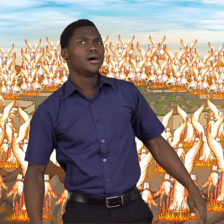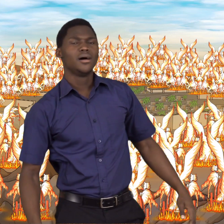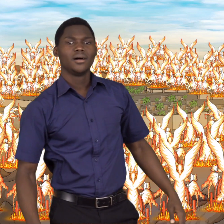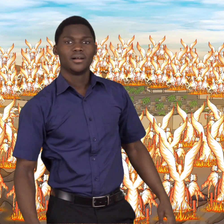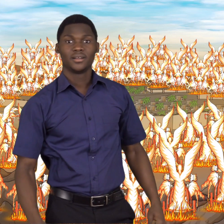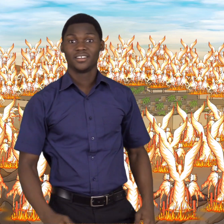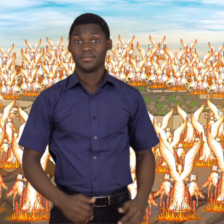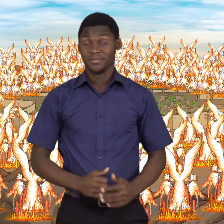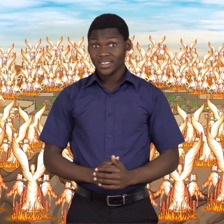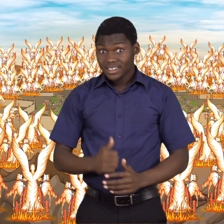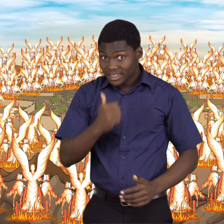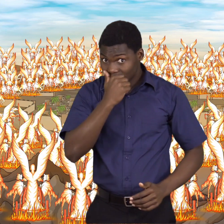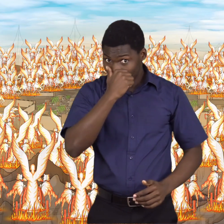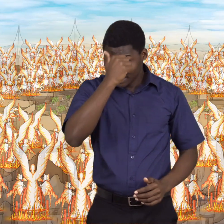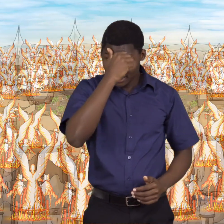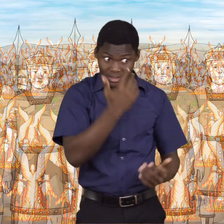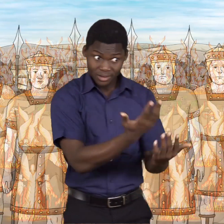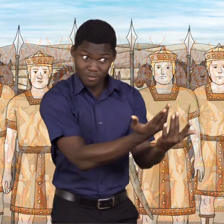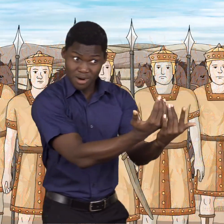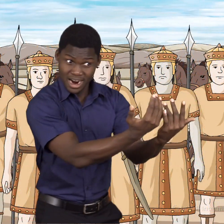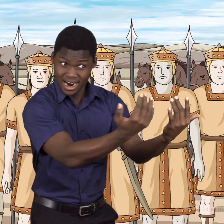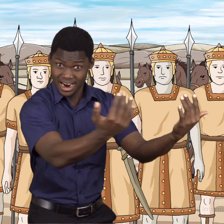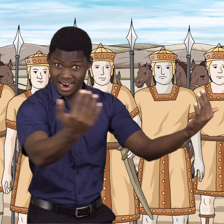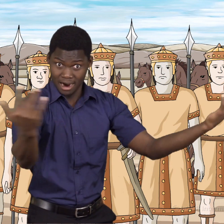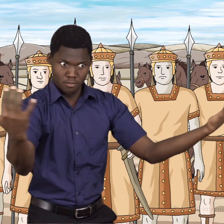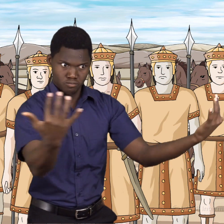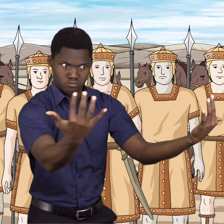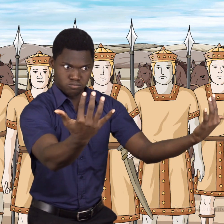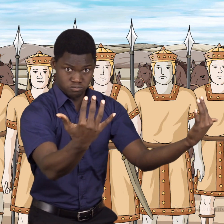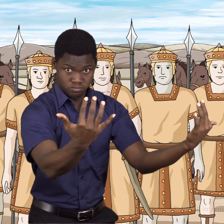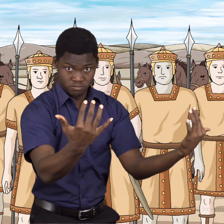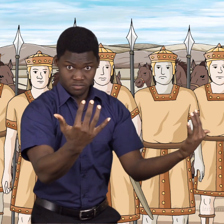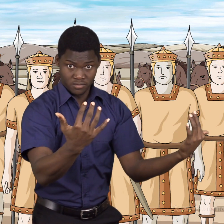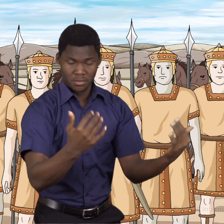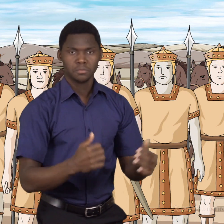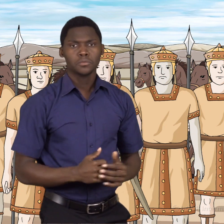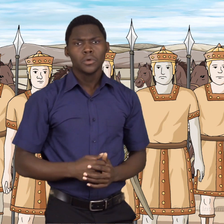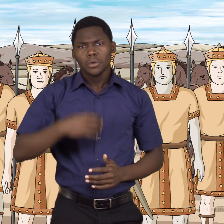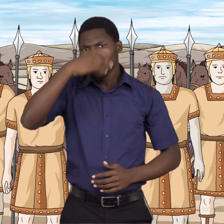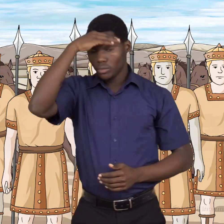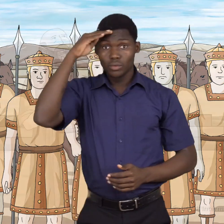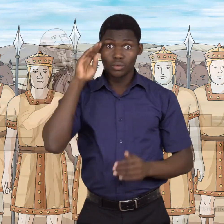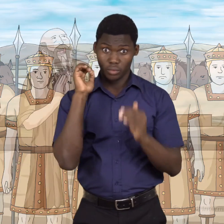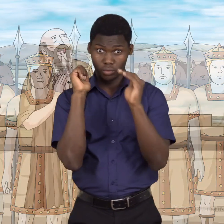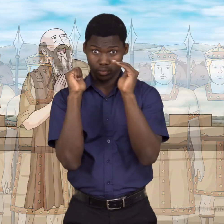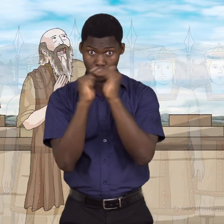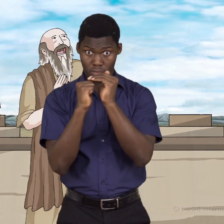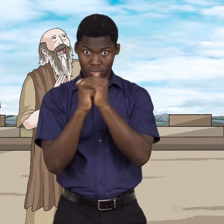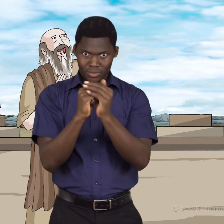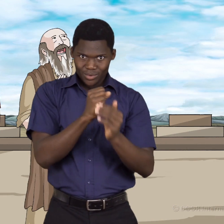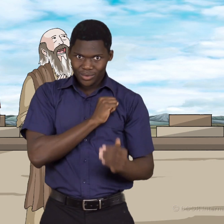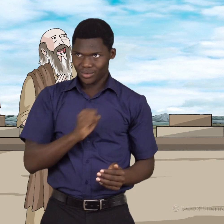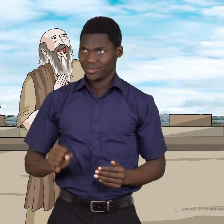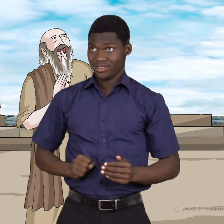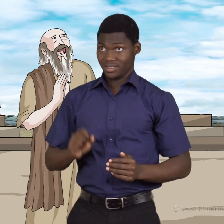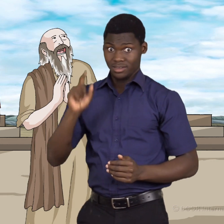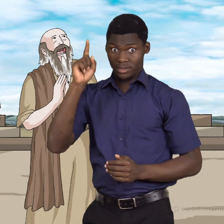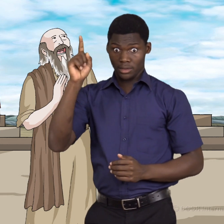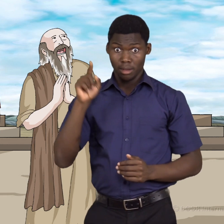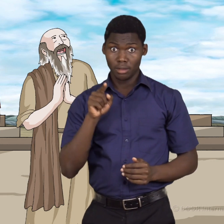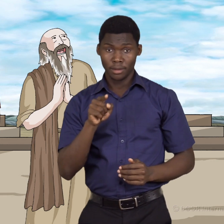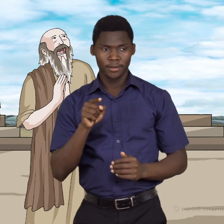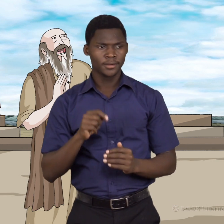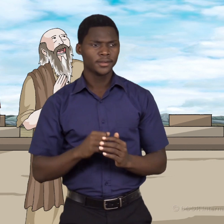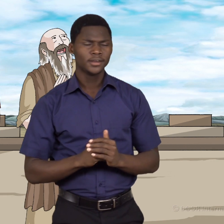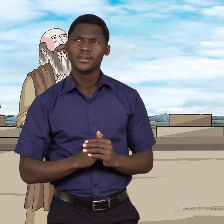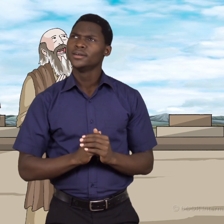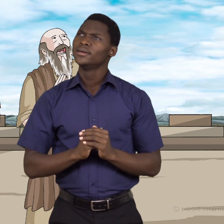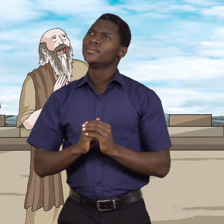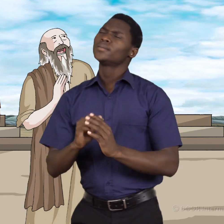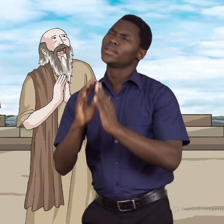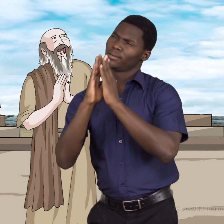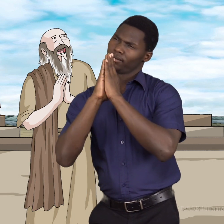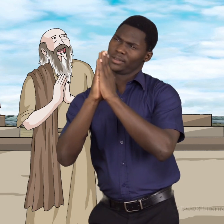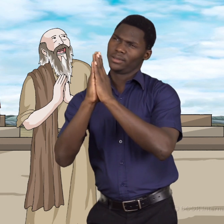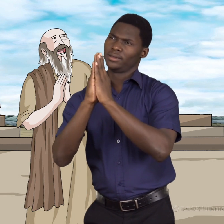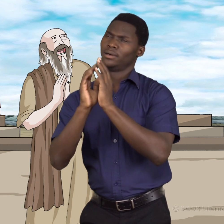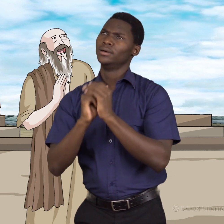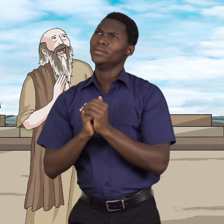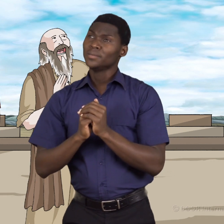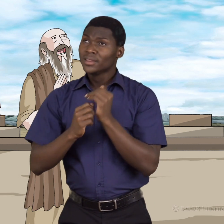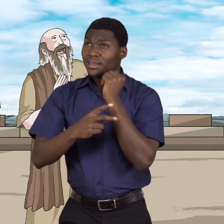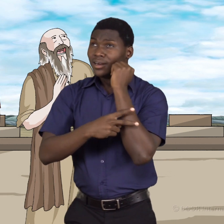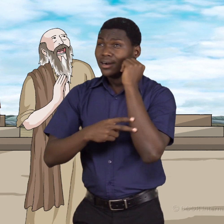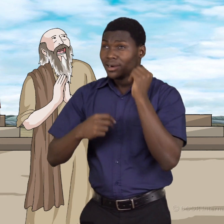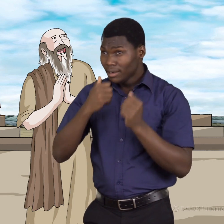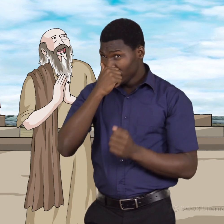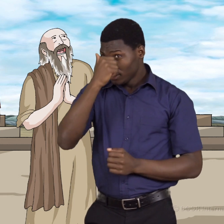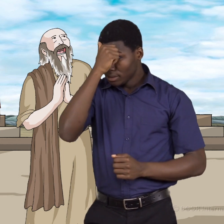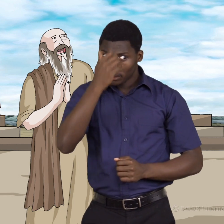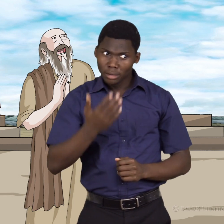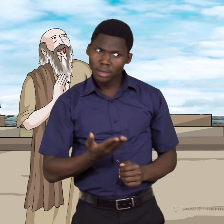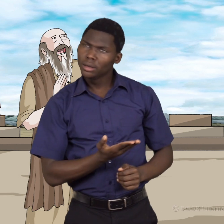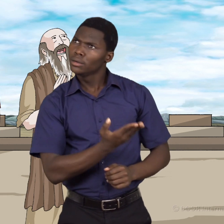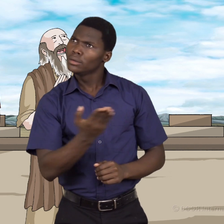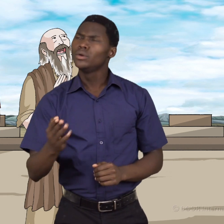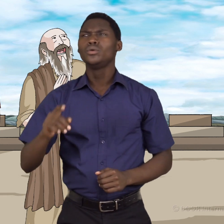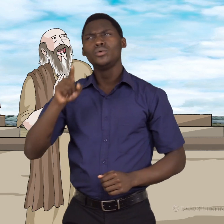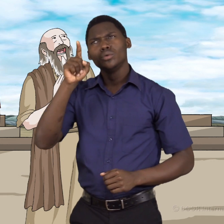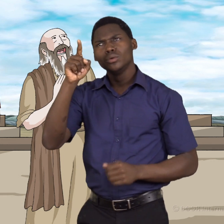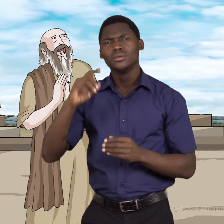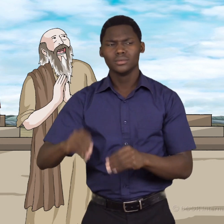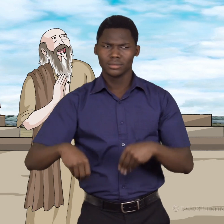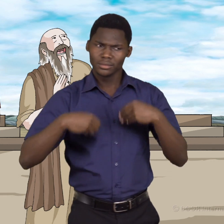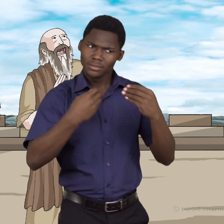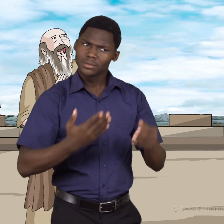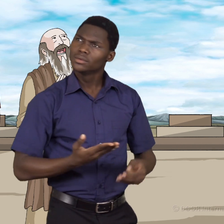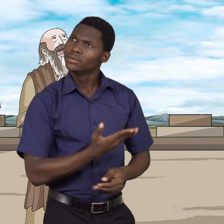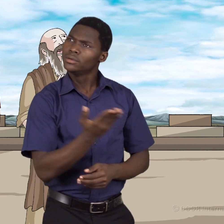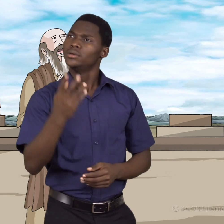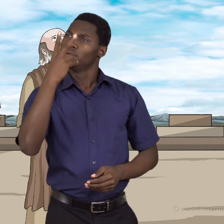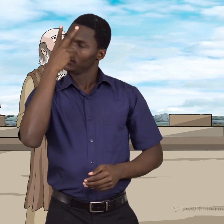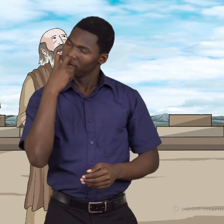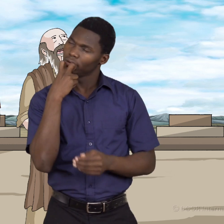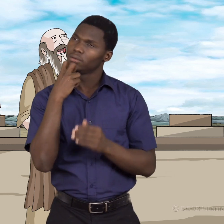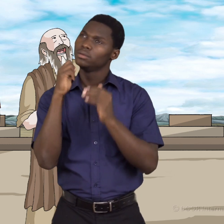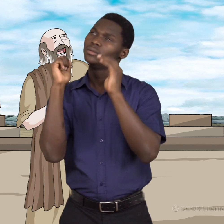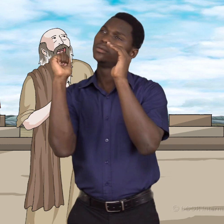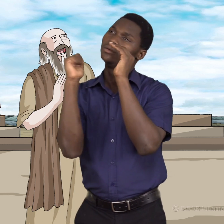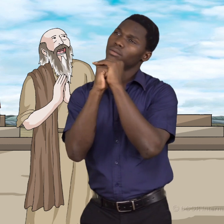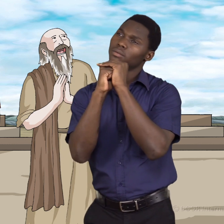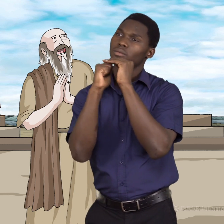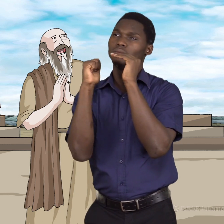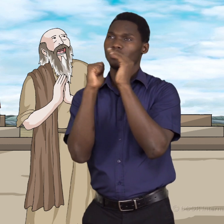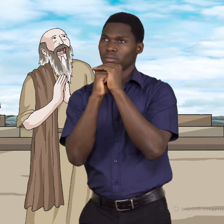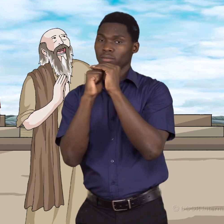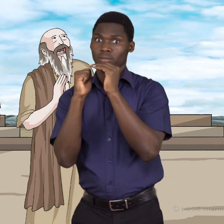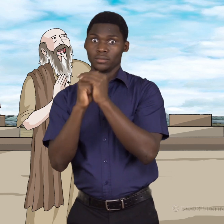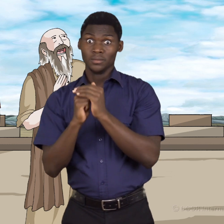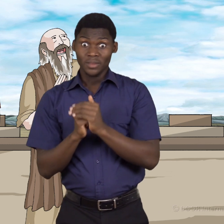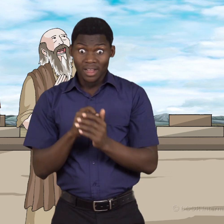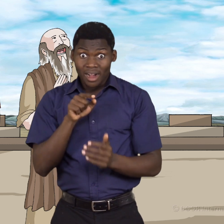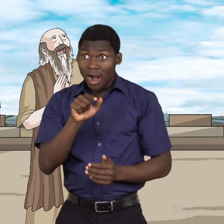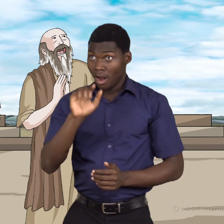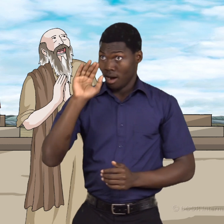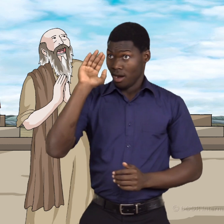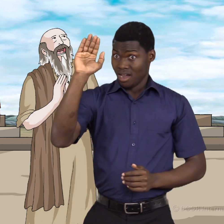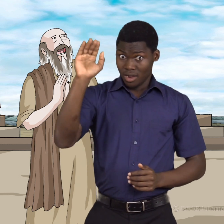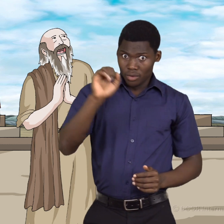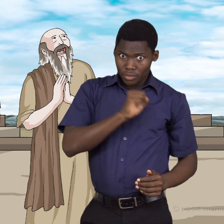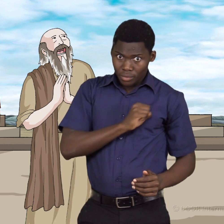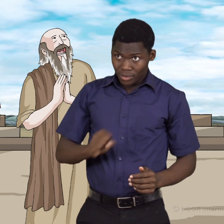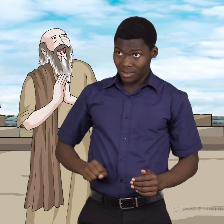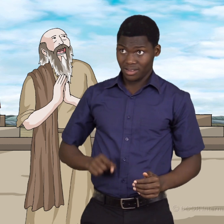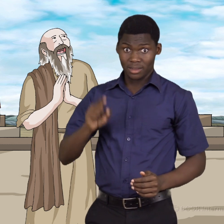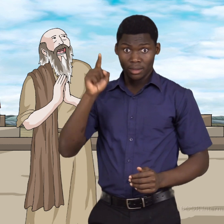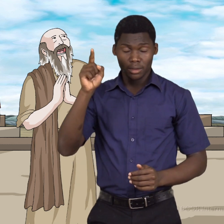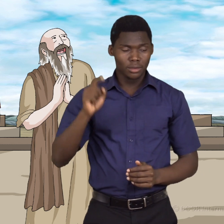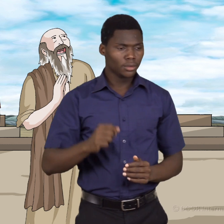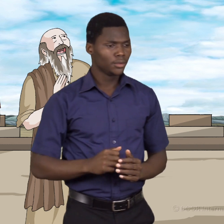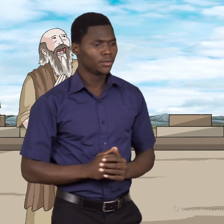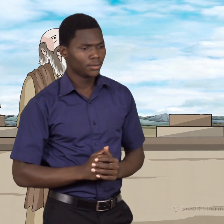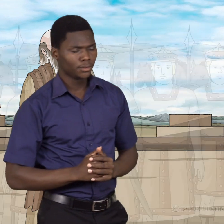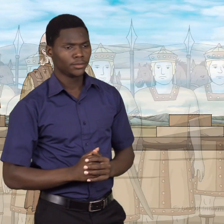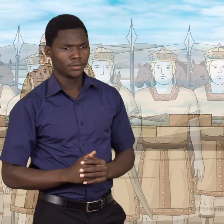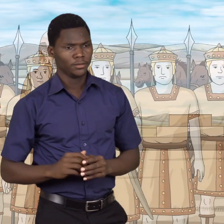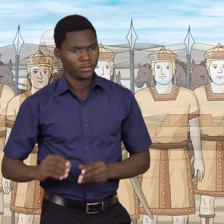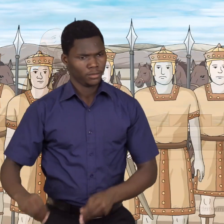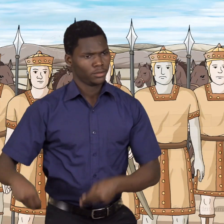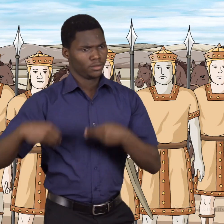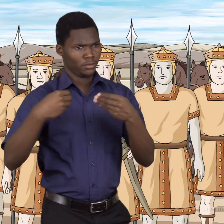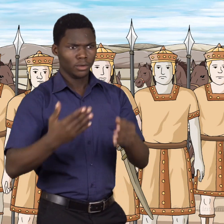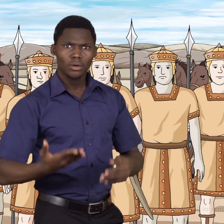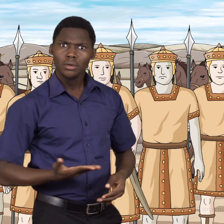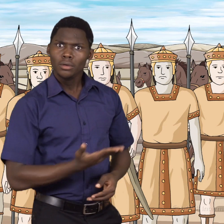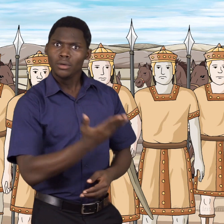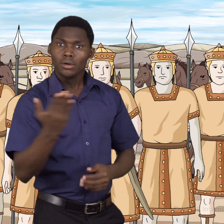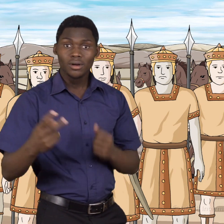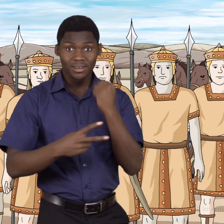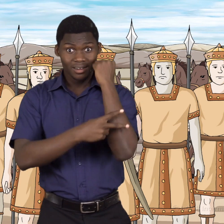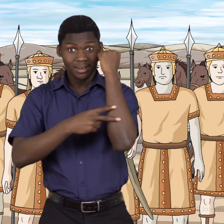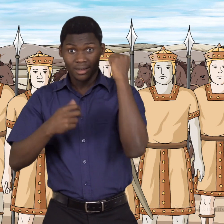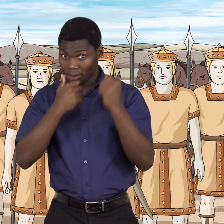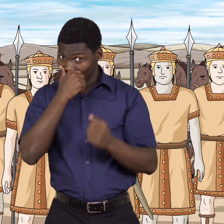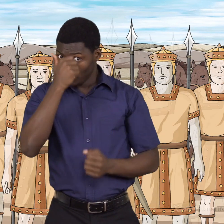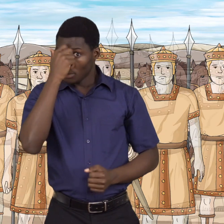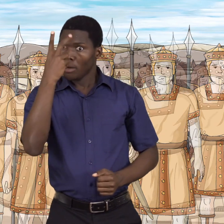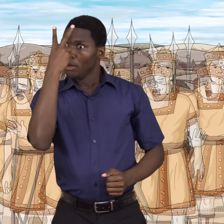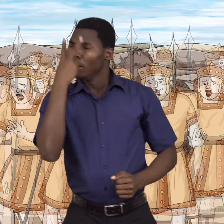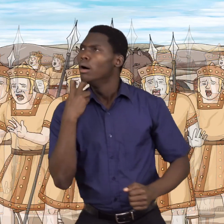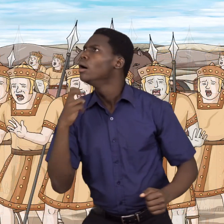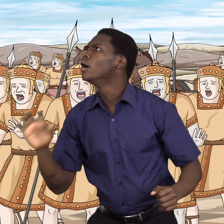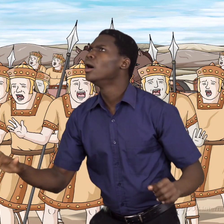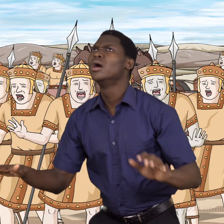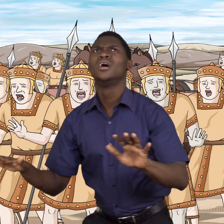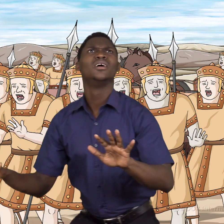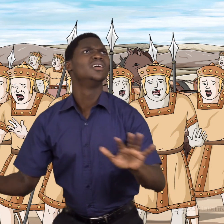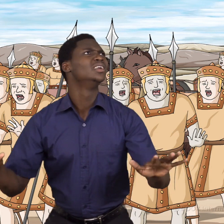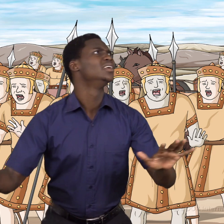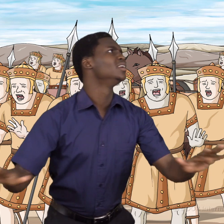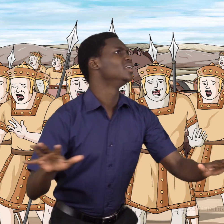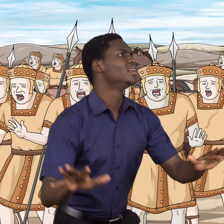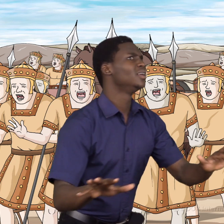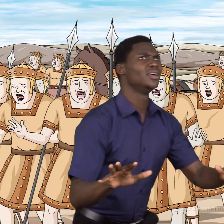As the Arameans came down against him, Elisha prayed to the LORD, “Please strike these people with blindness.”